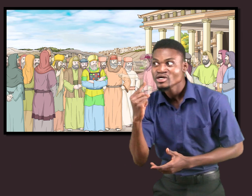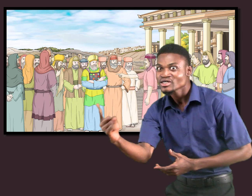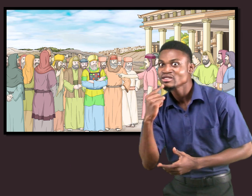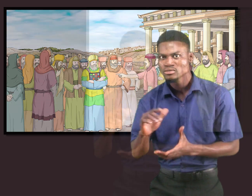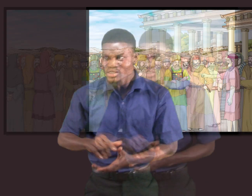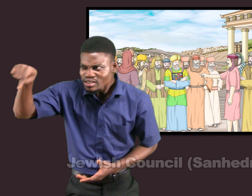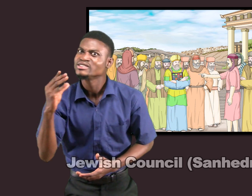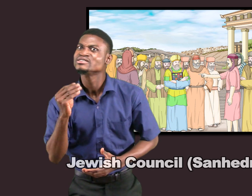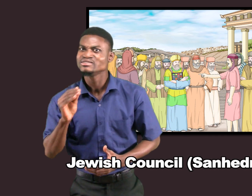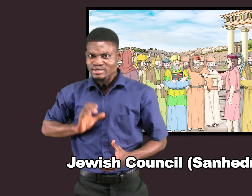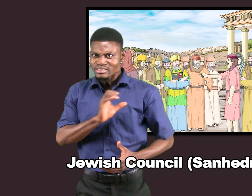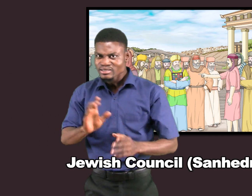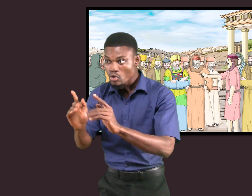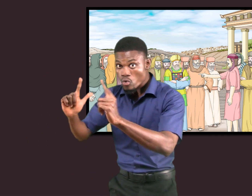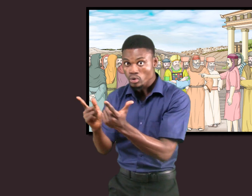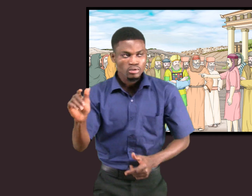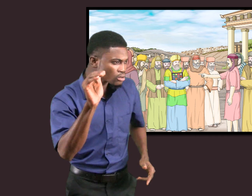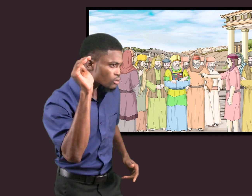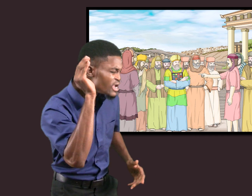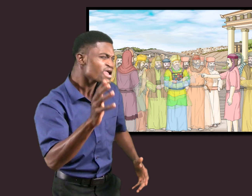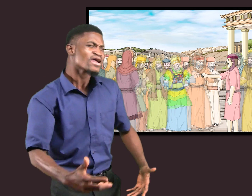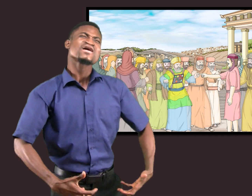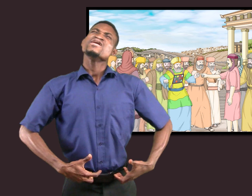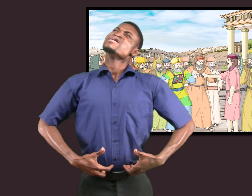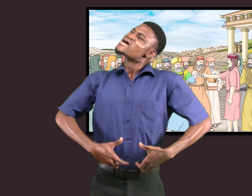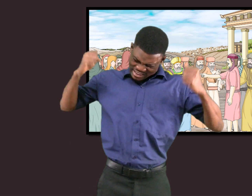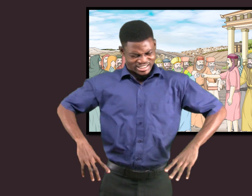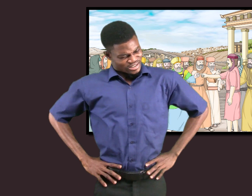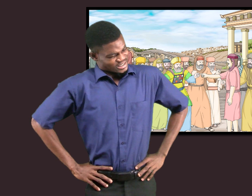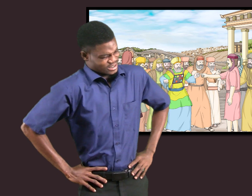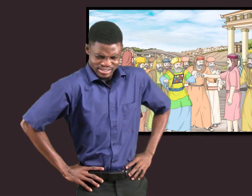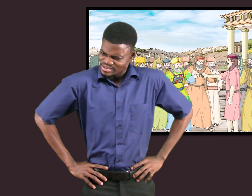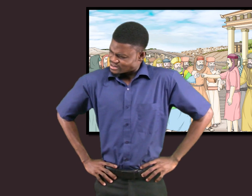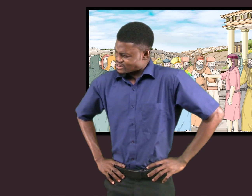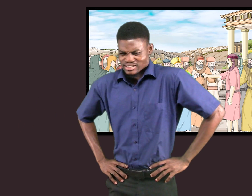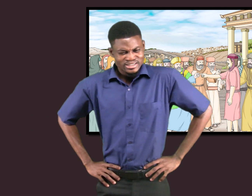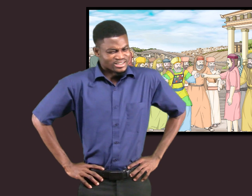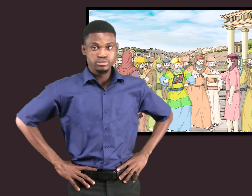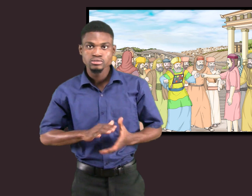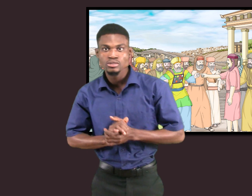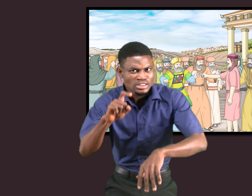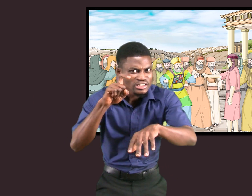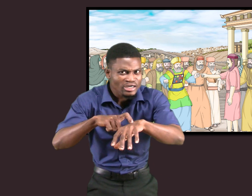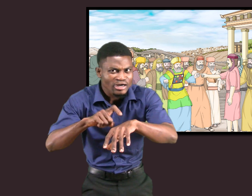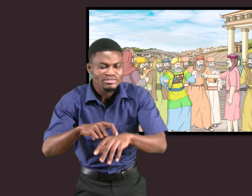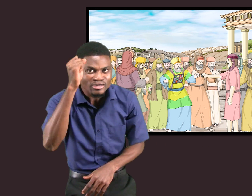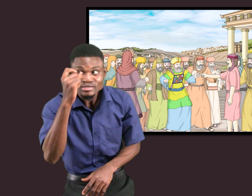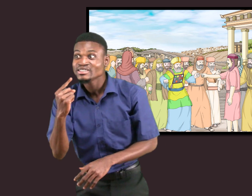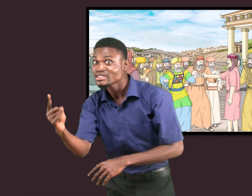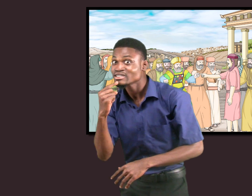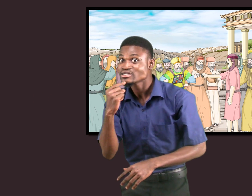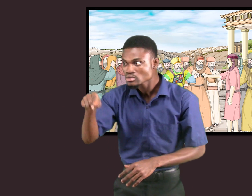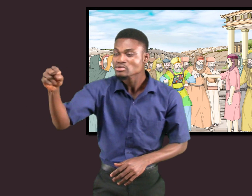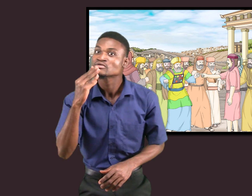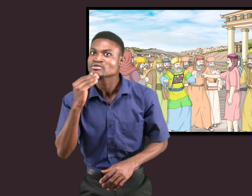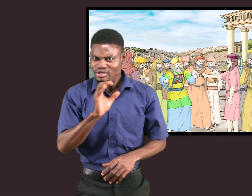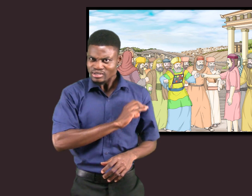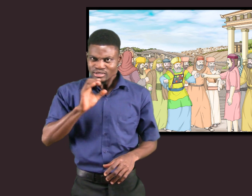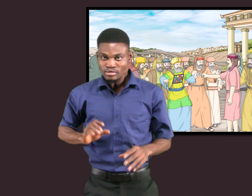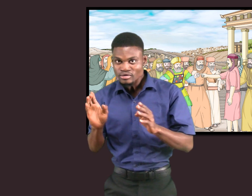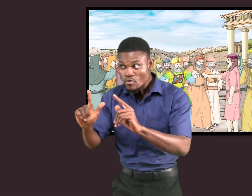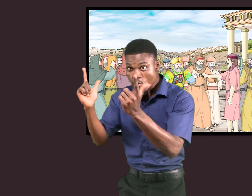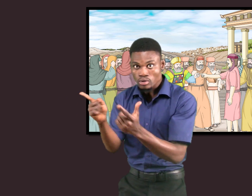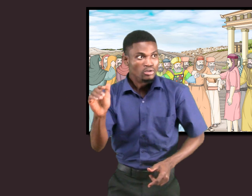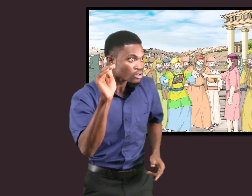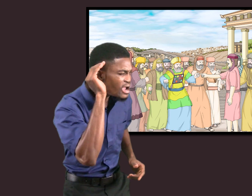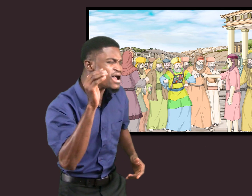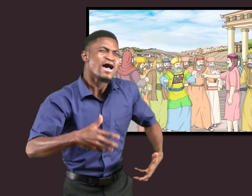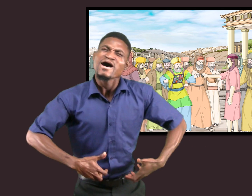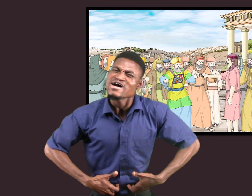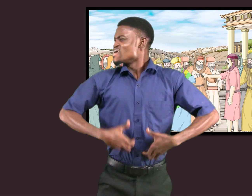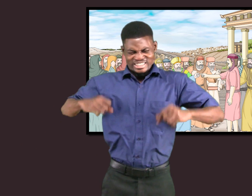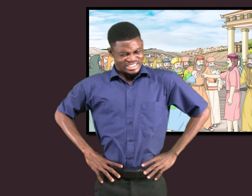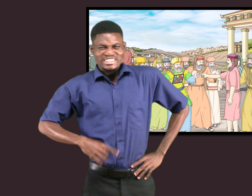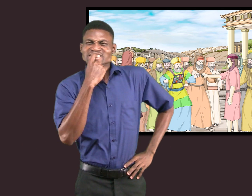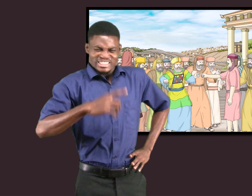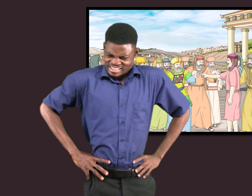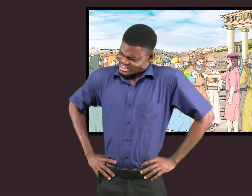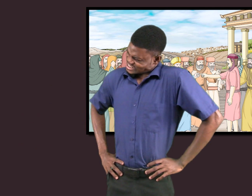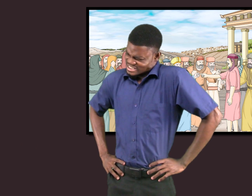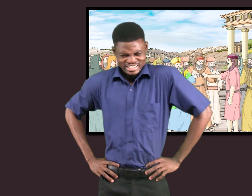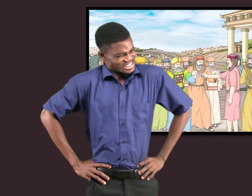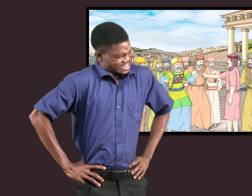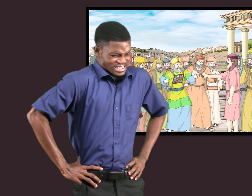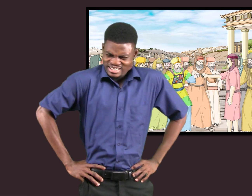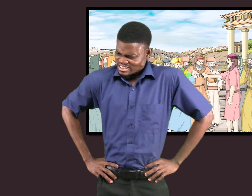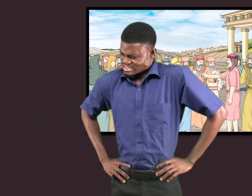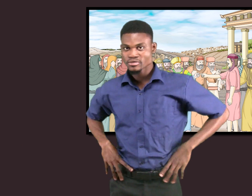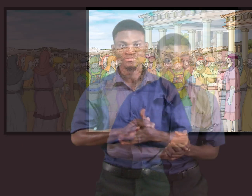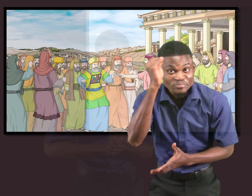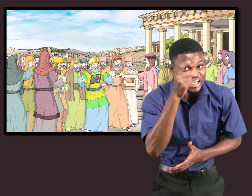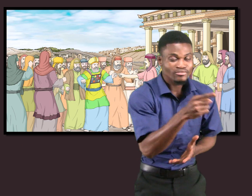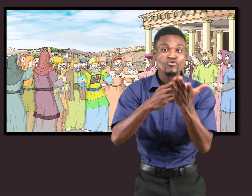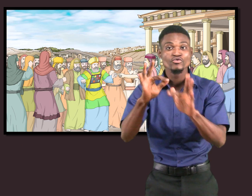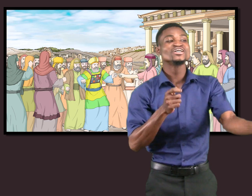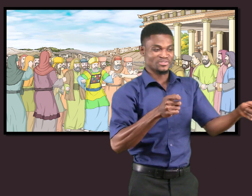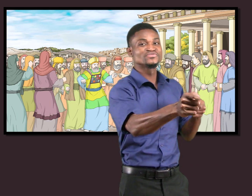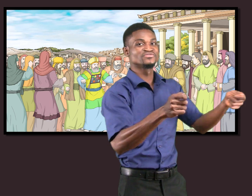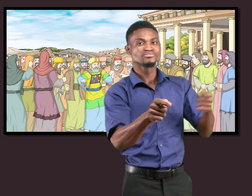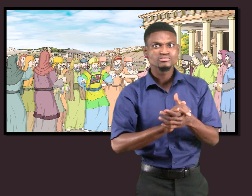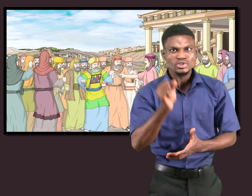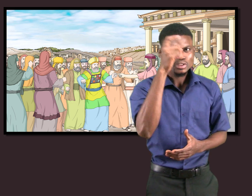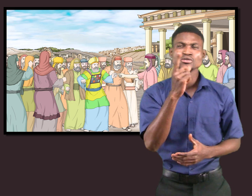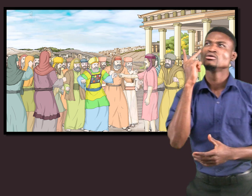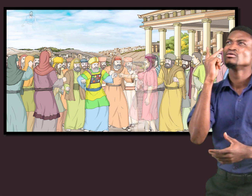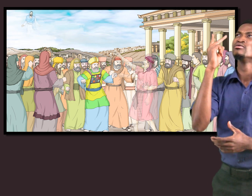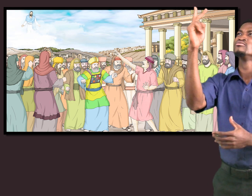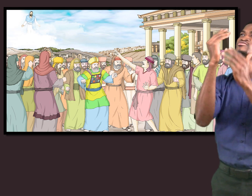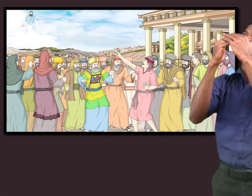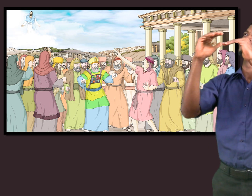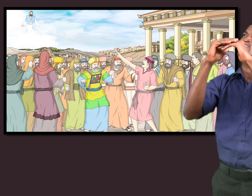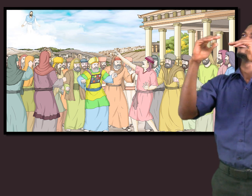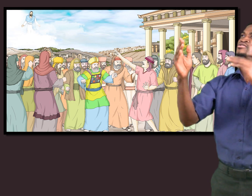On hearing this, the members of the Sanhedrin were enraged, and they gnashed their teeth at him.